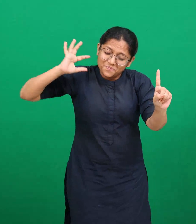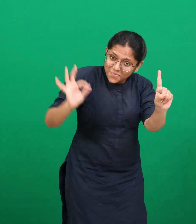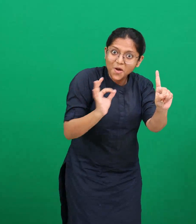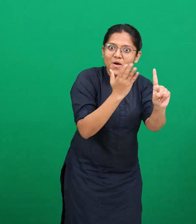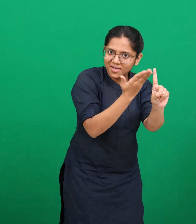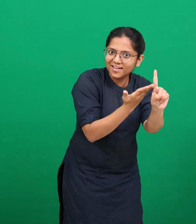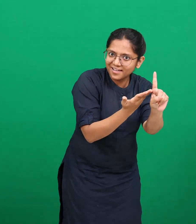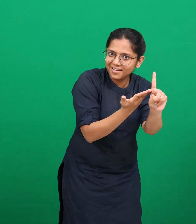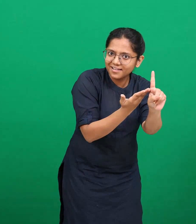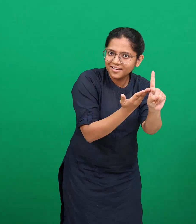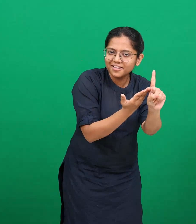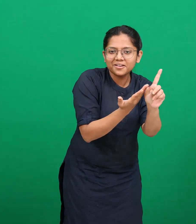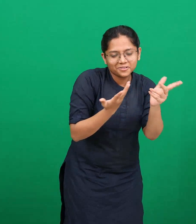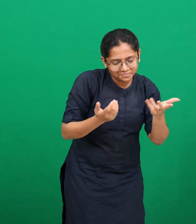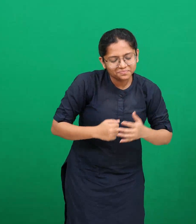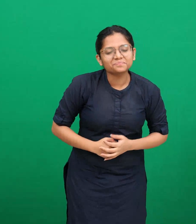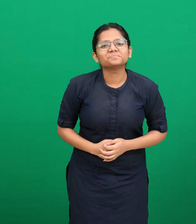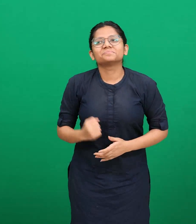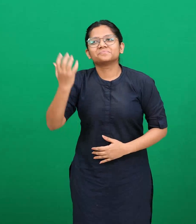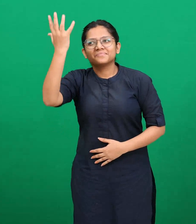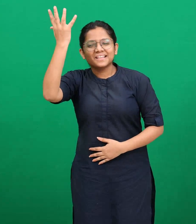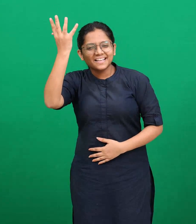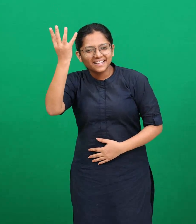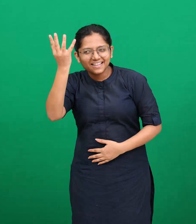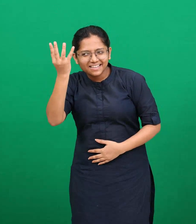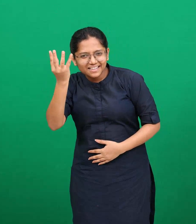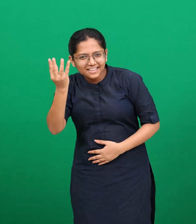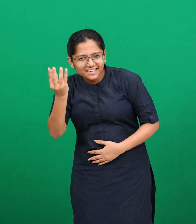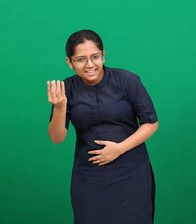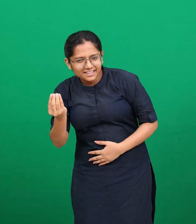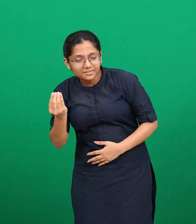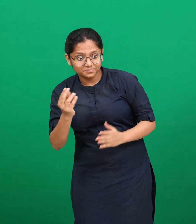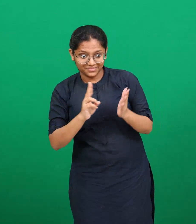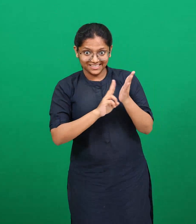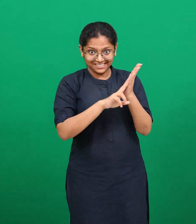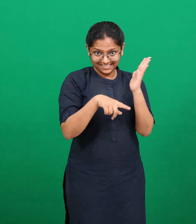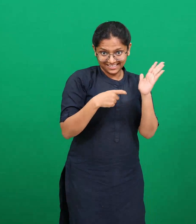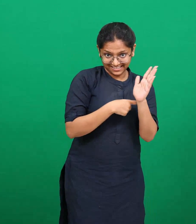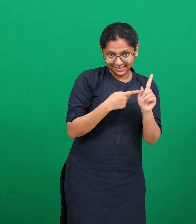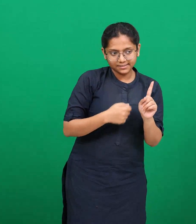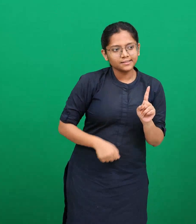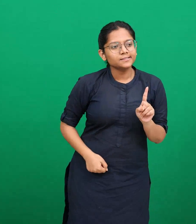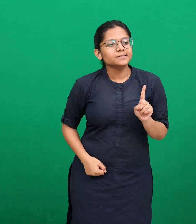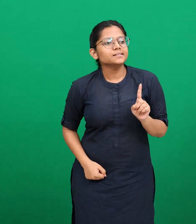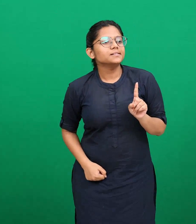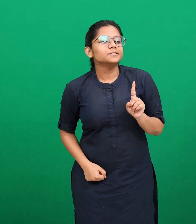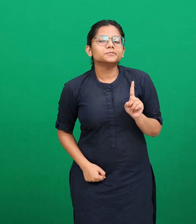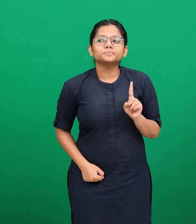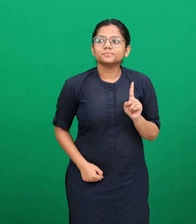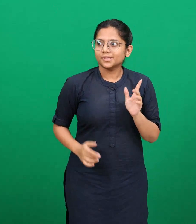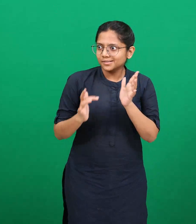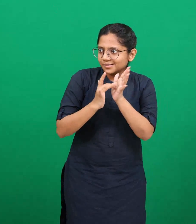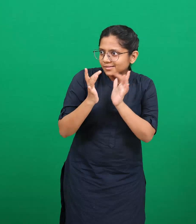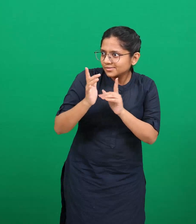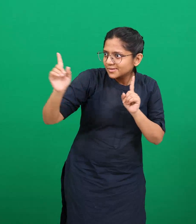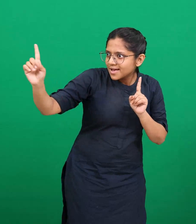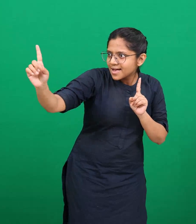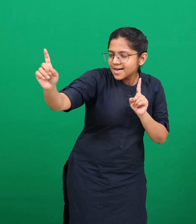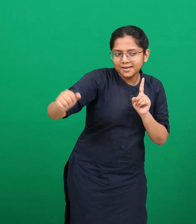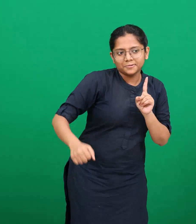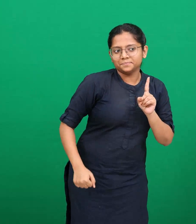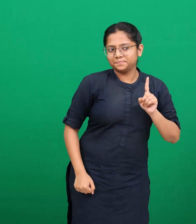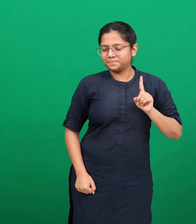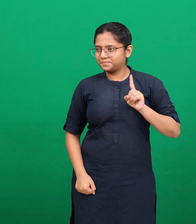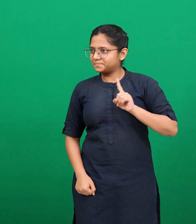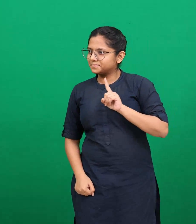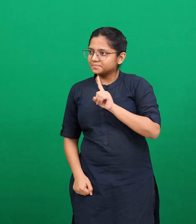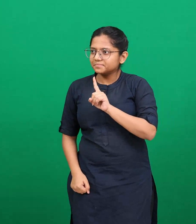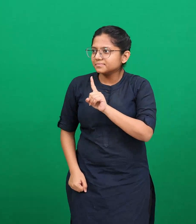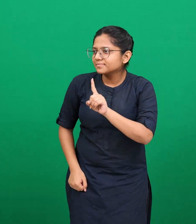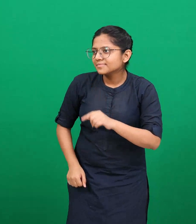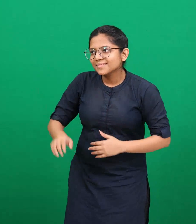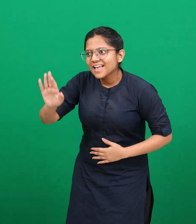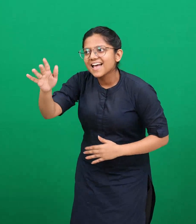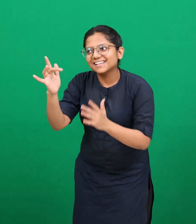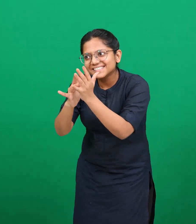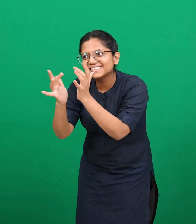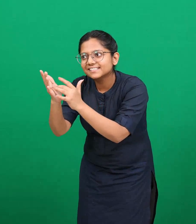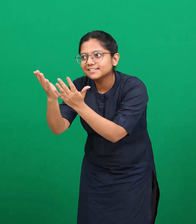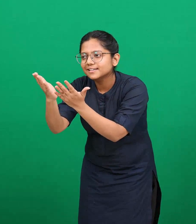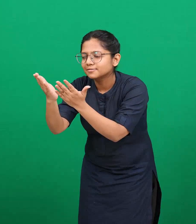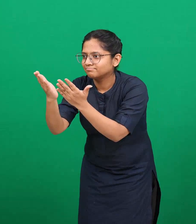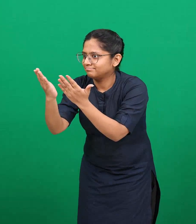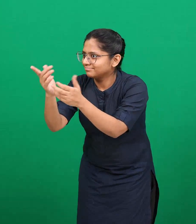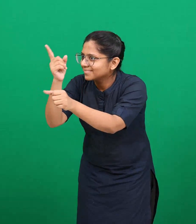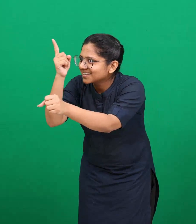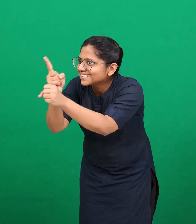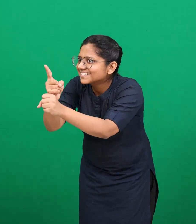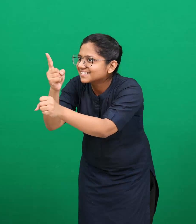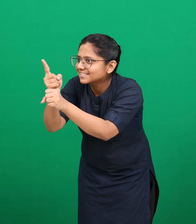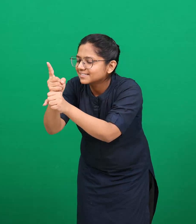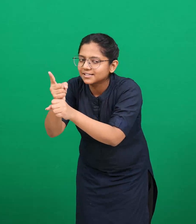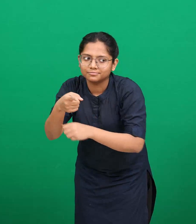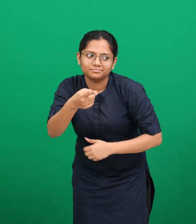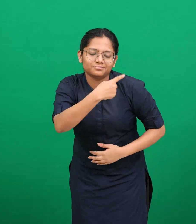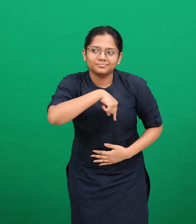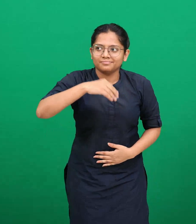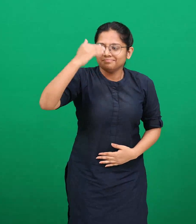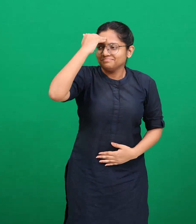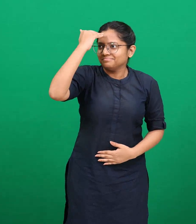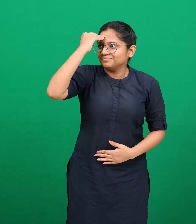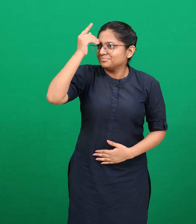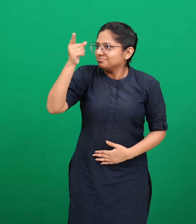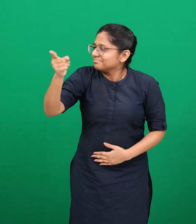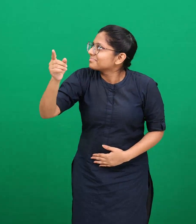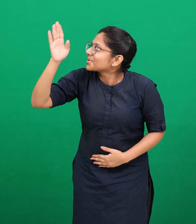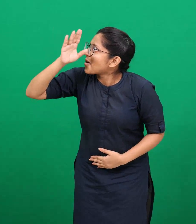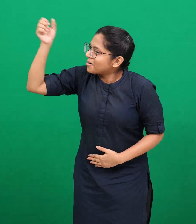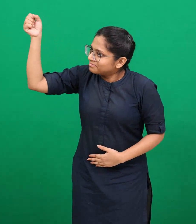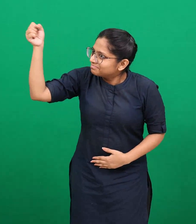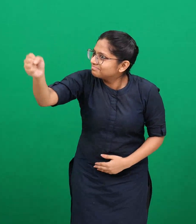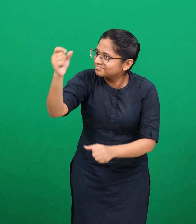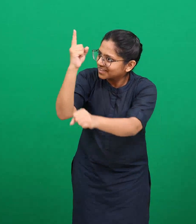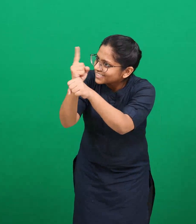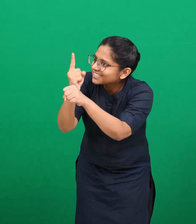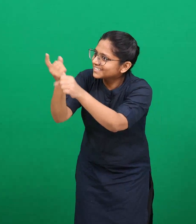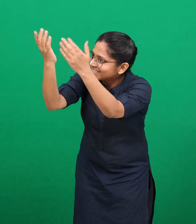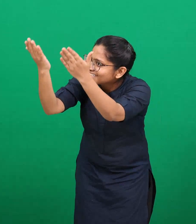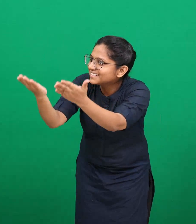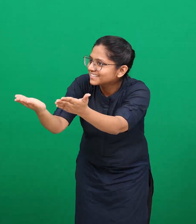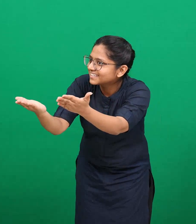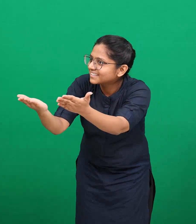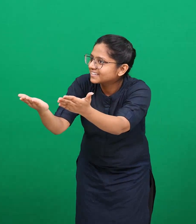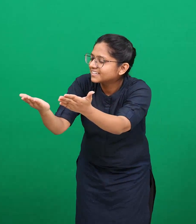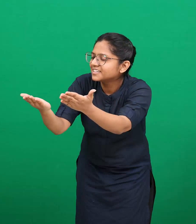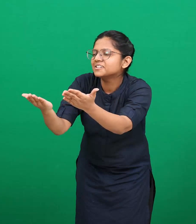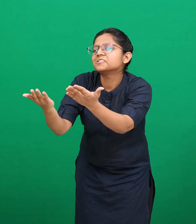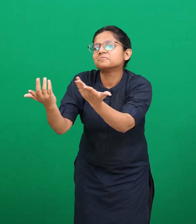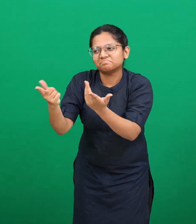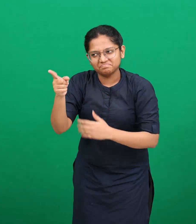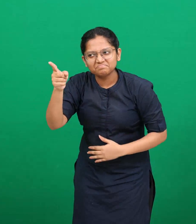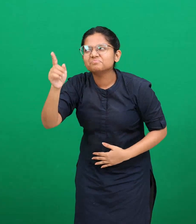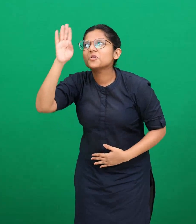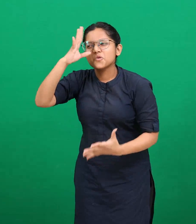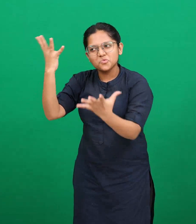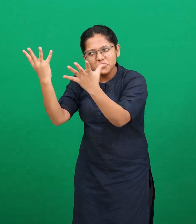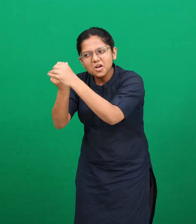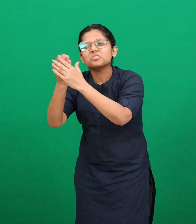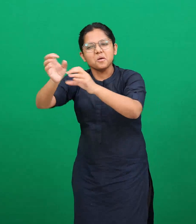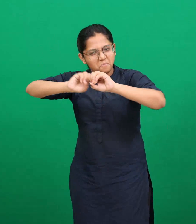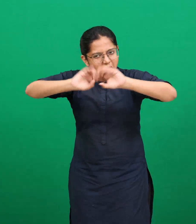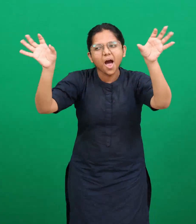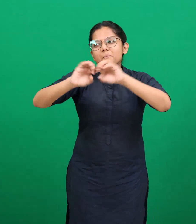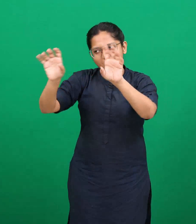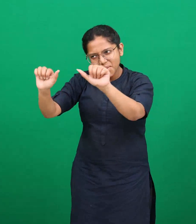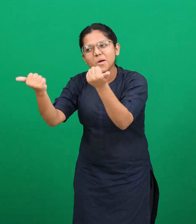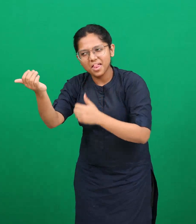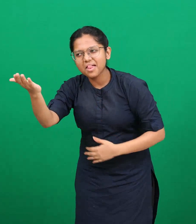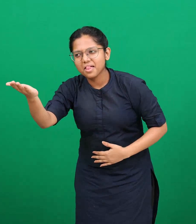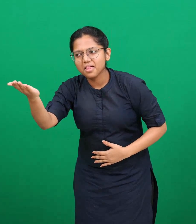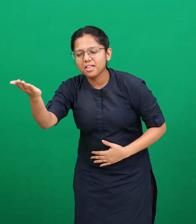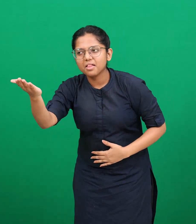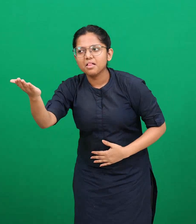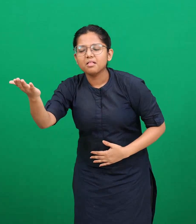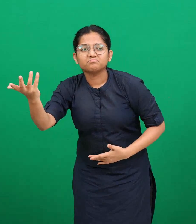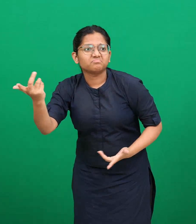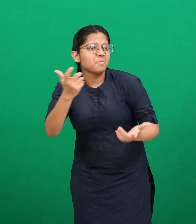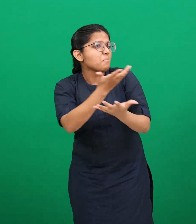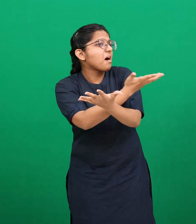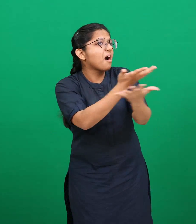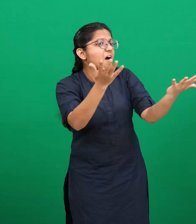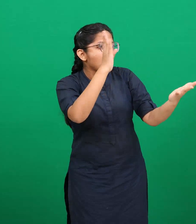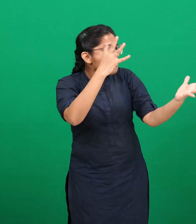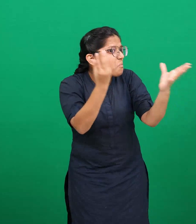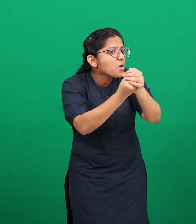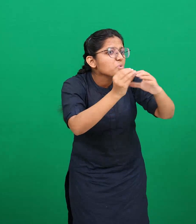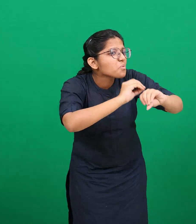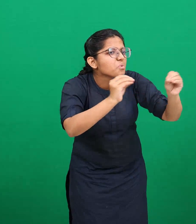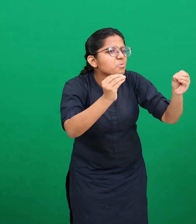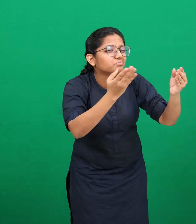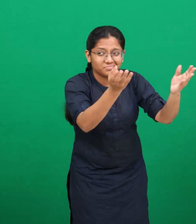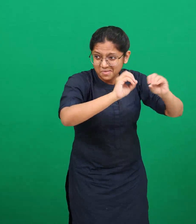He came to Jesus at night and said, "Rabbi, we know that You are a teacher who has come from God.